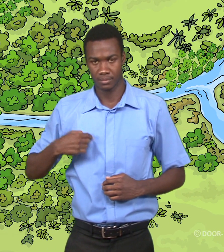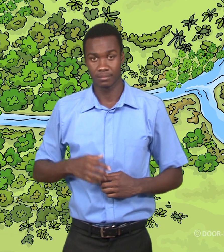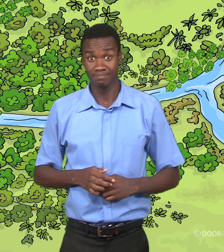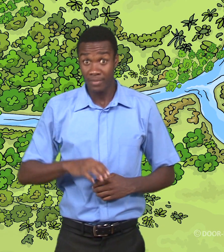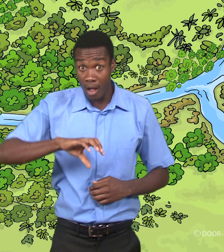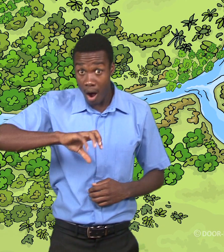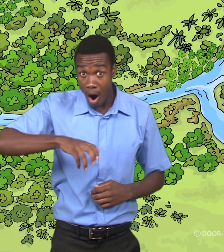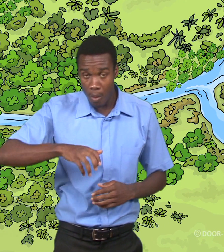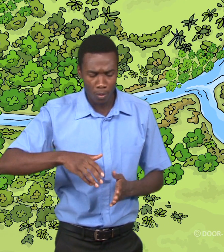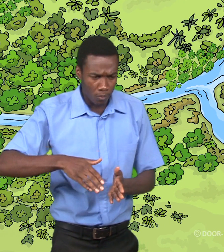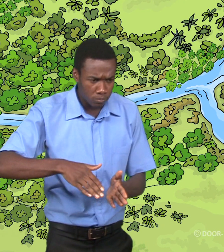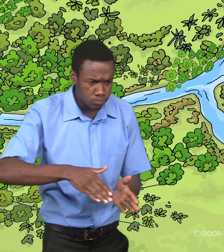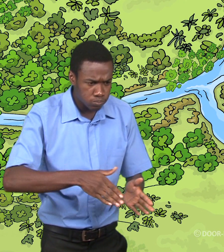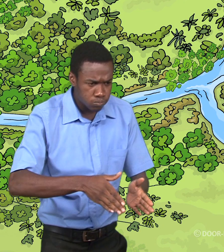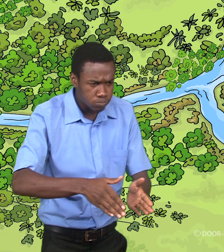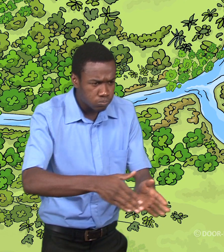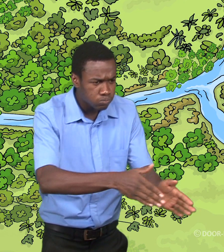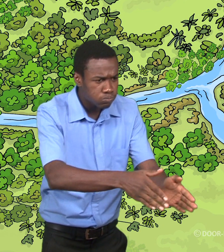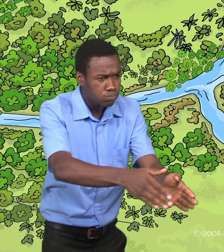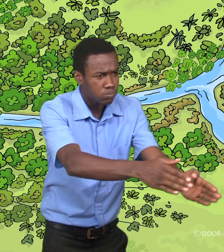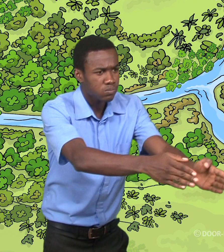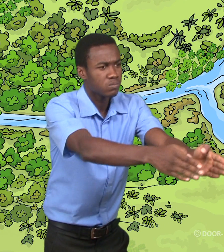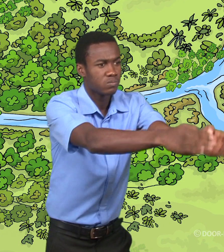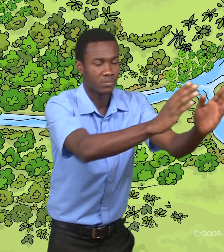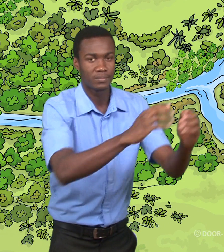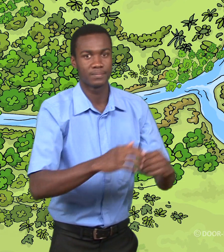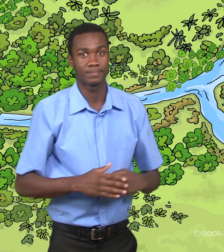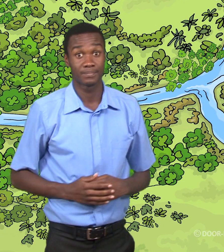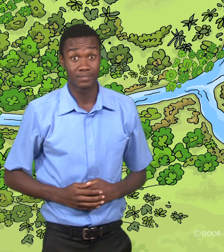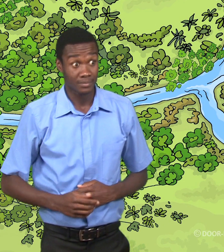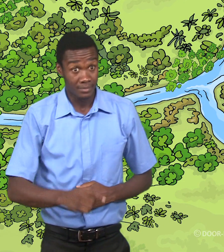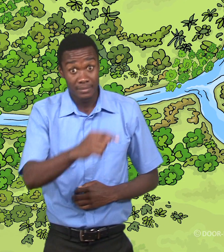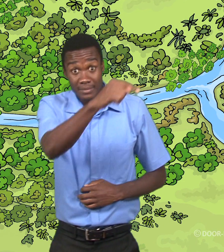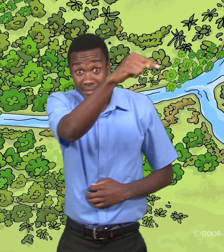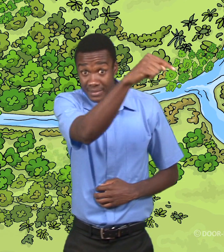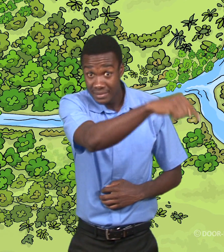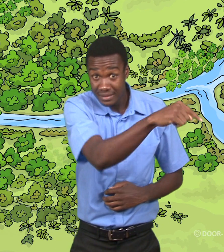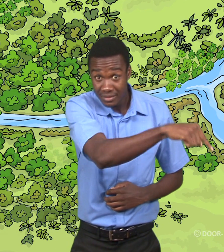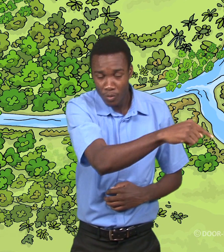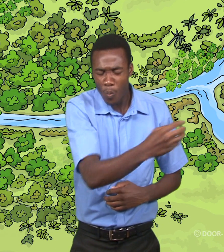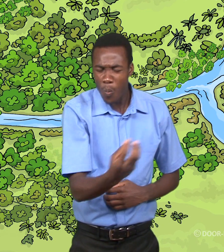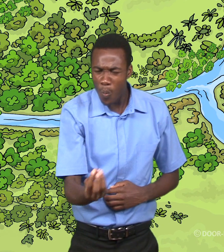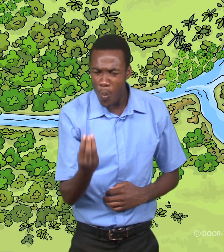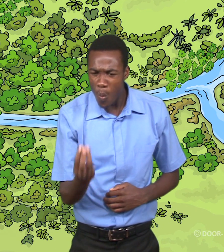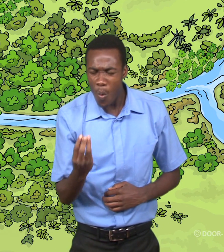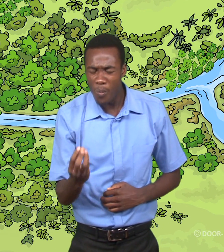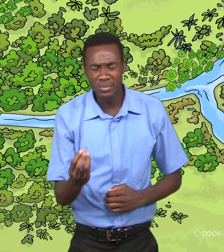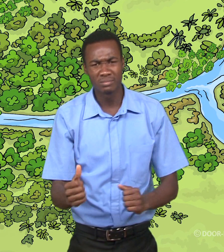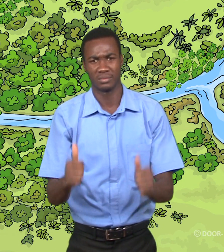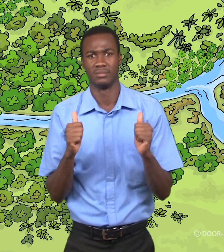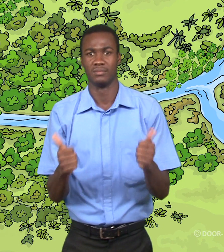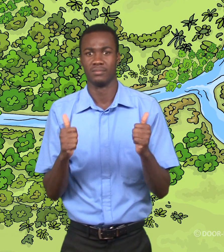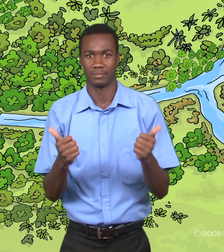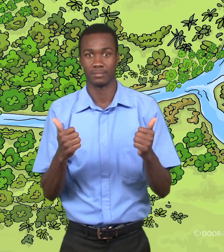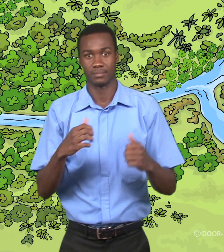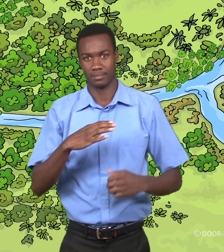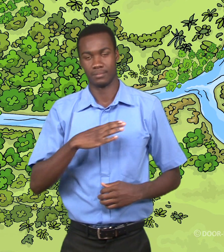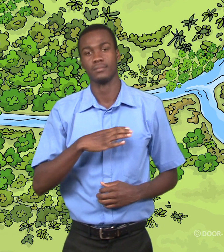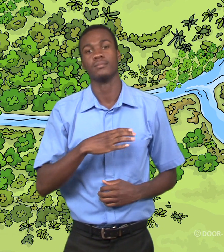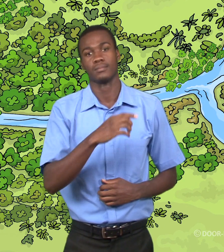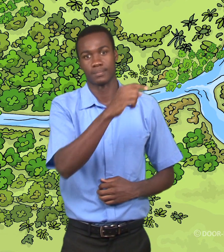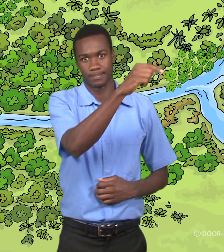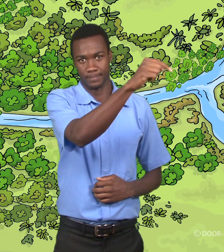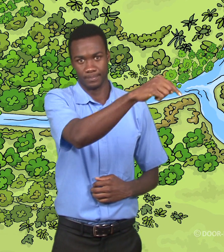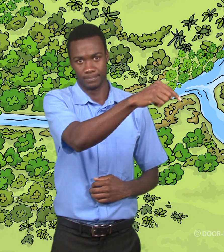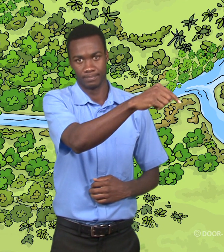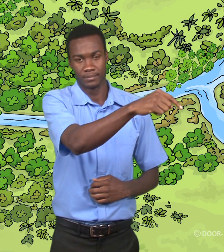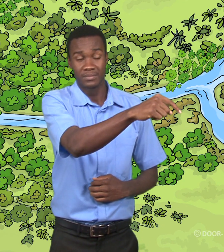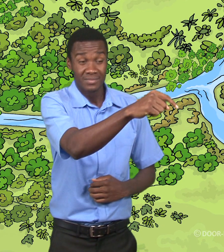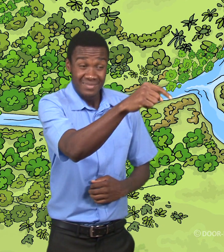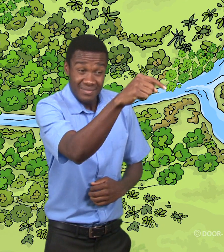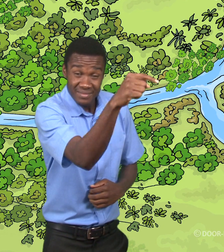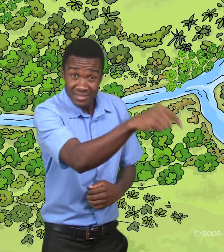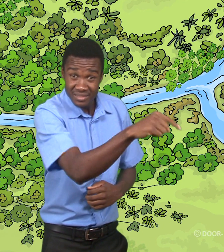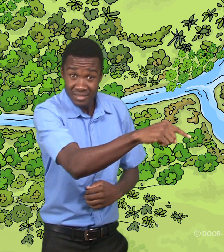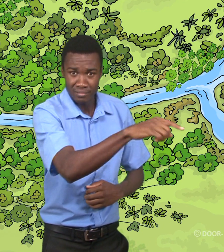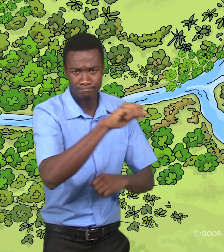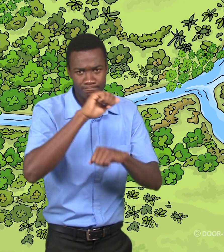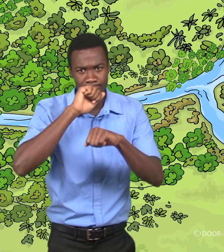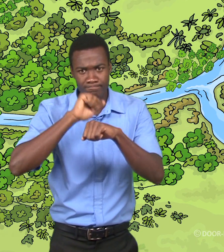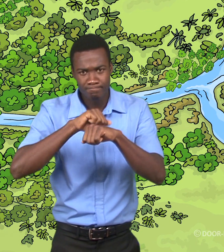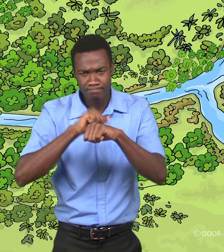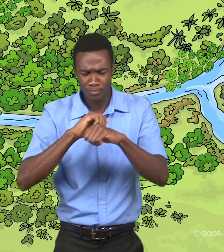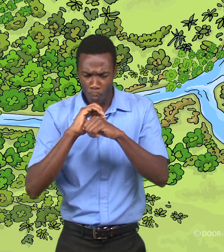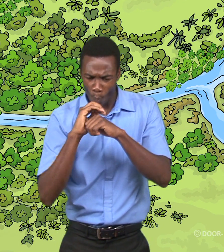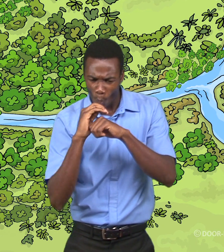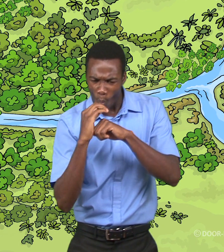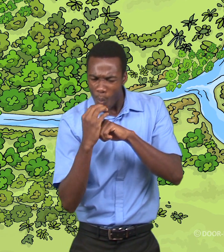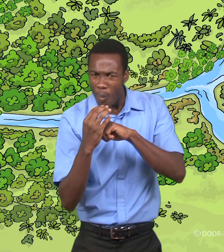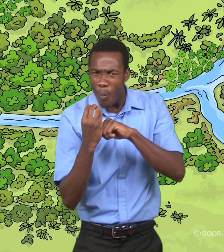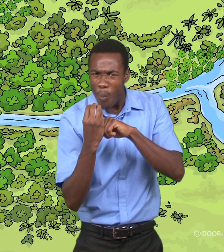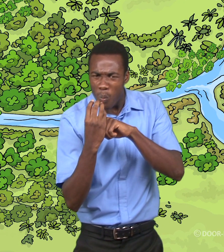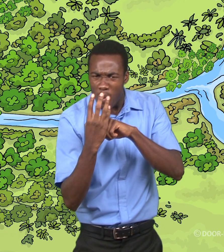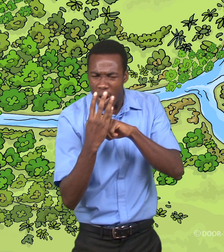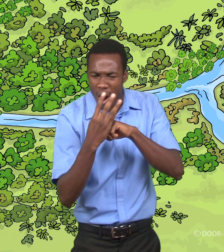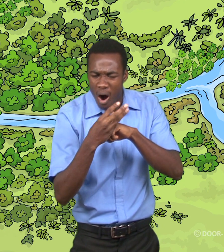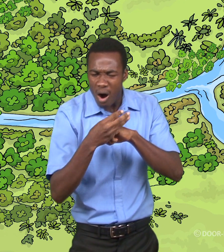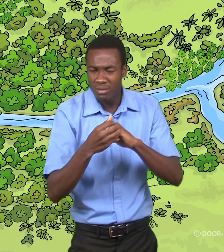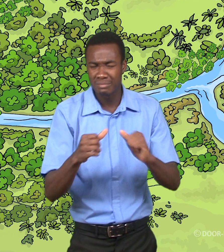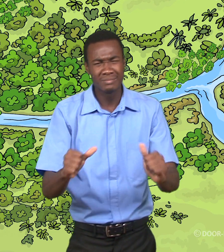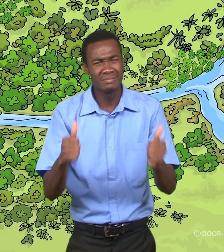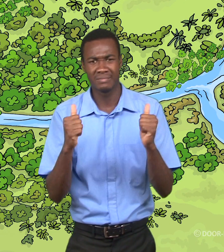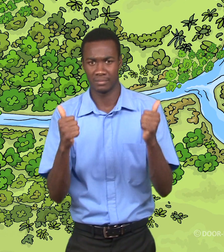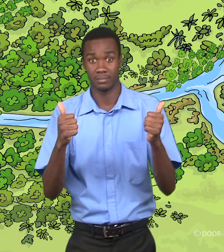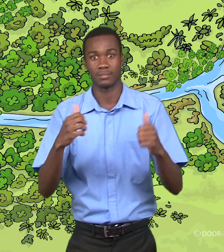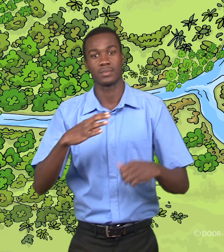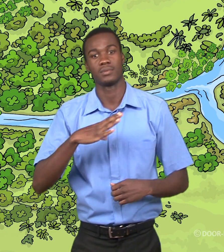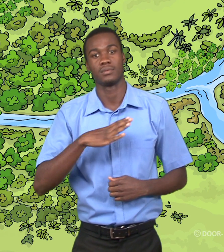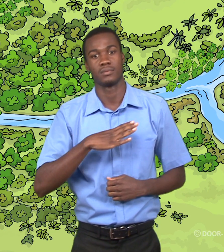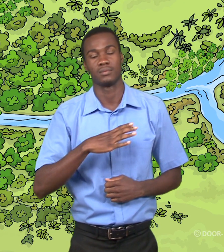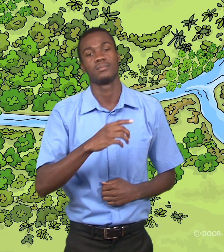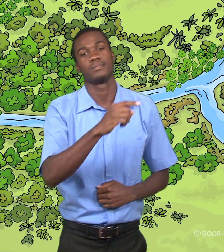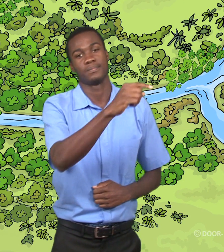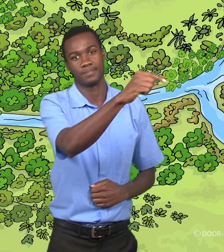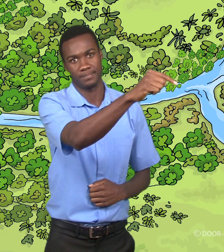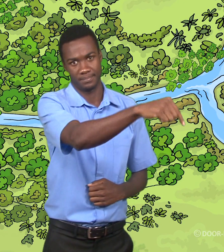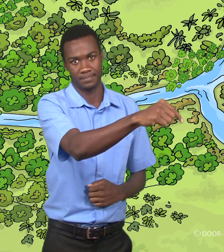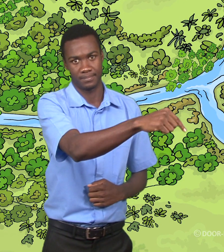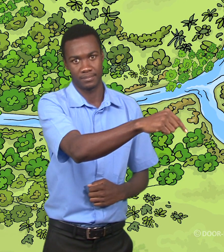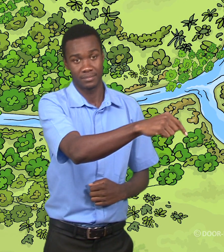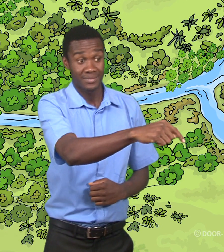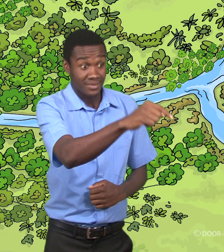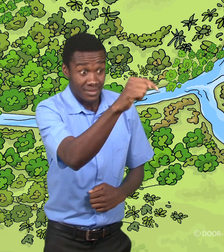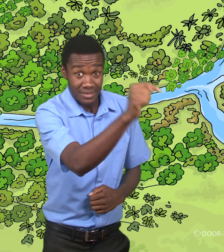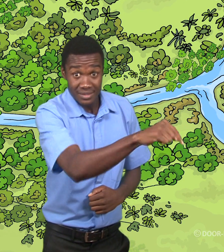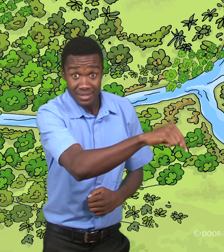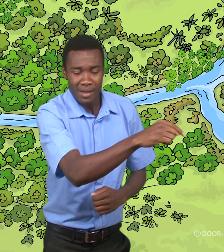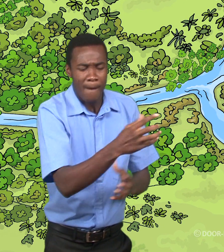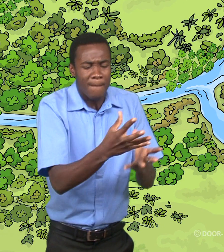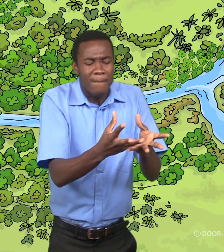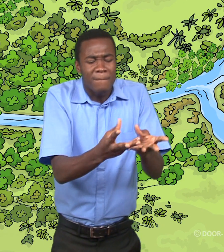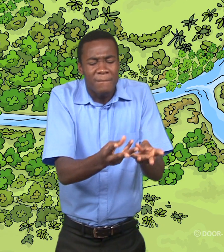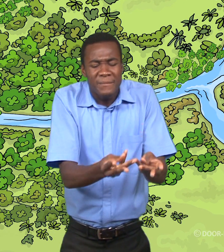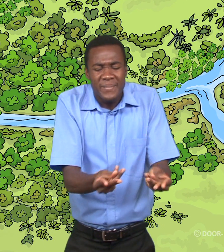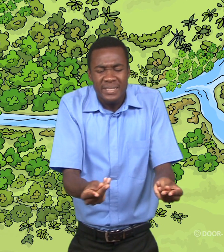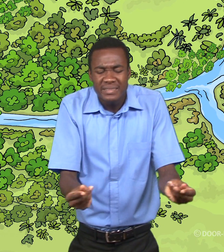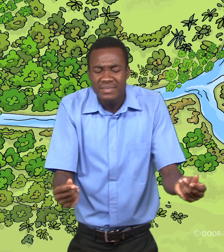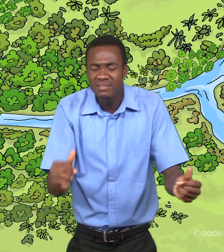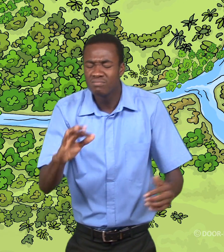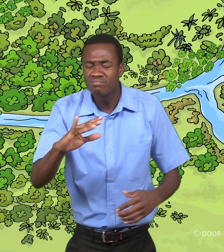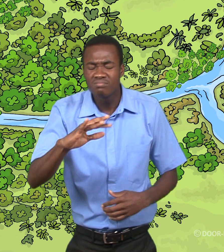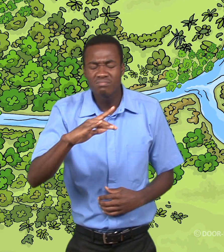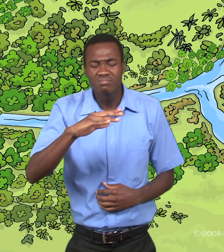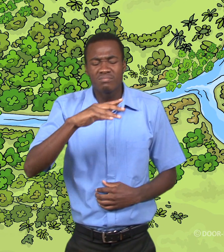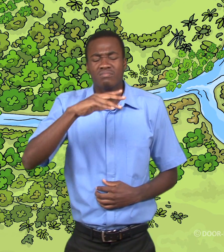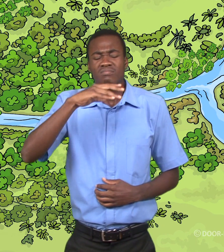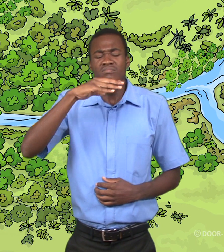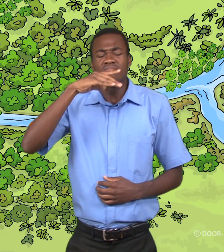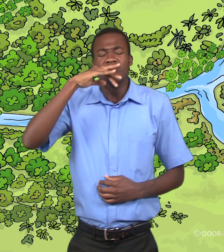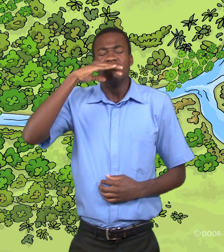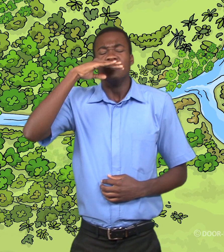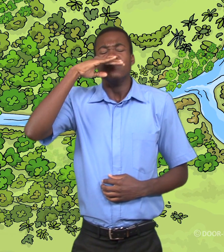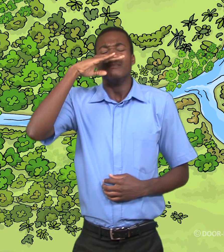it winds through the whole land of Havilah, where there is gold.